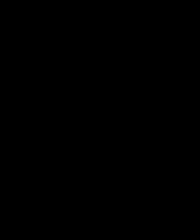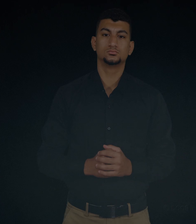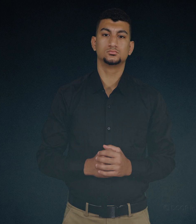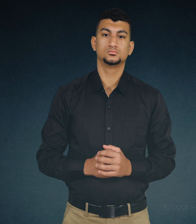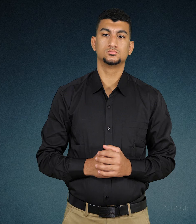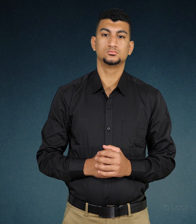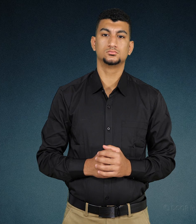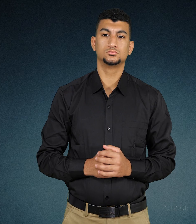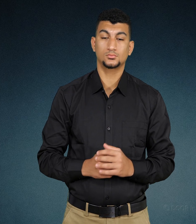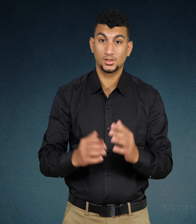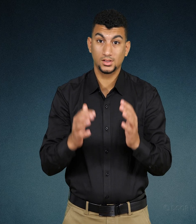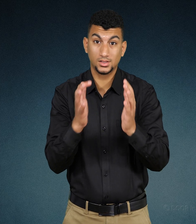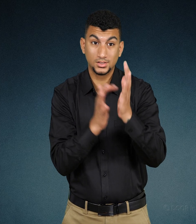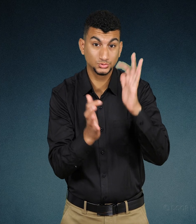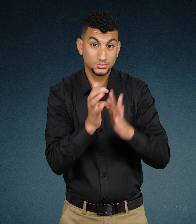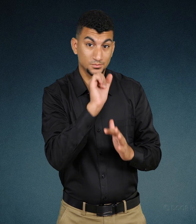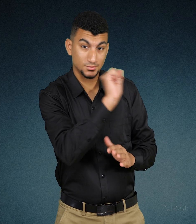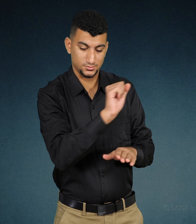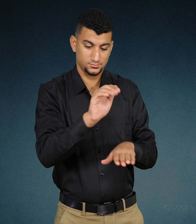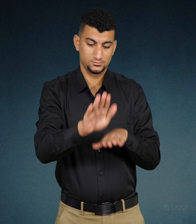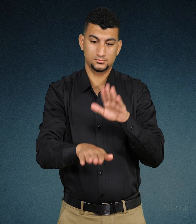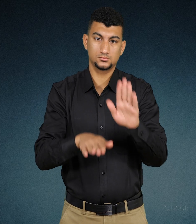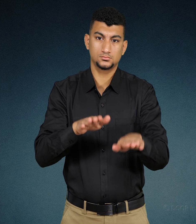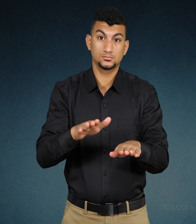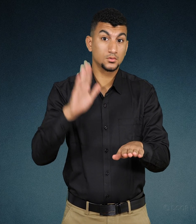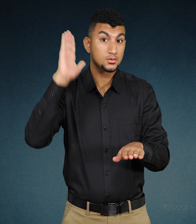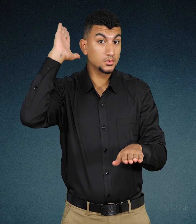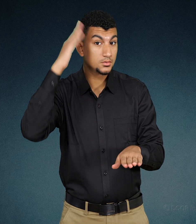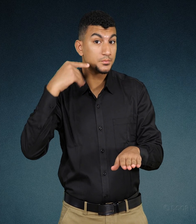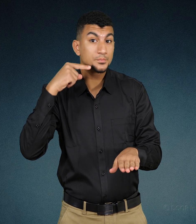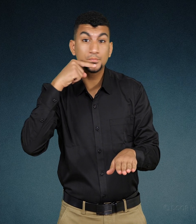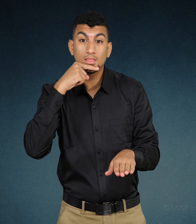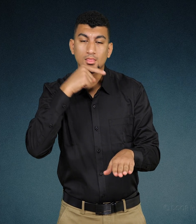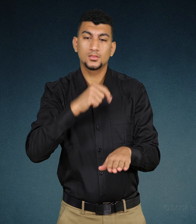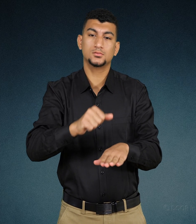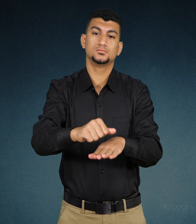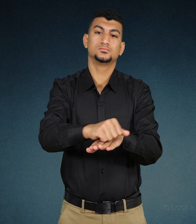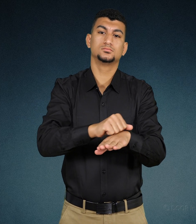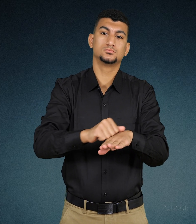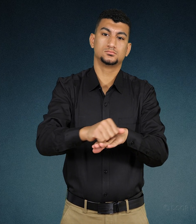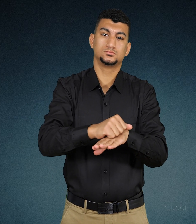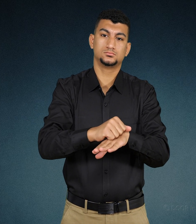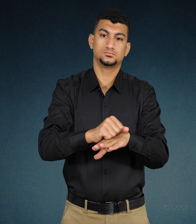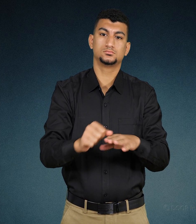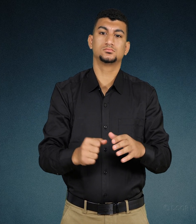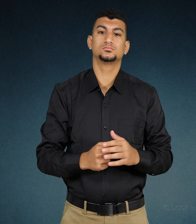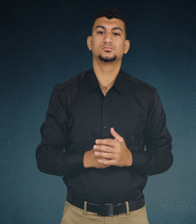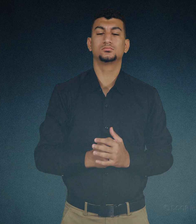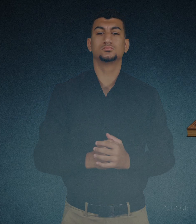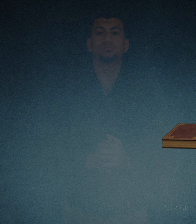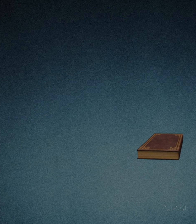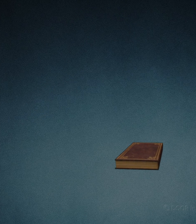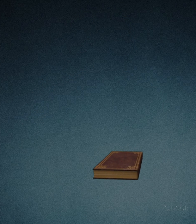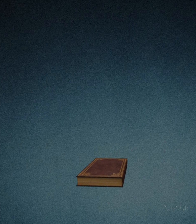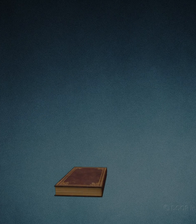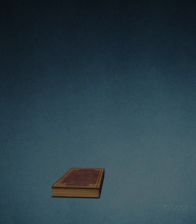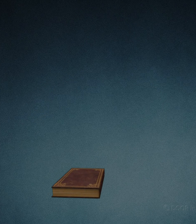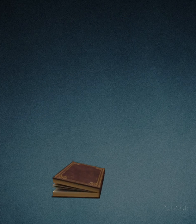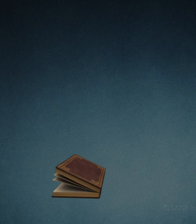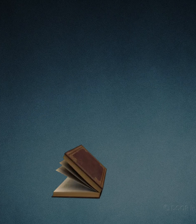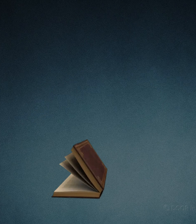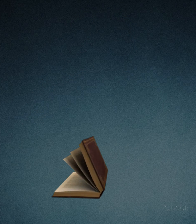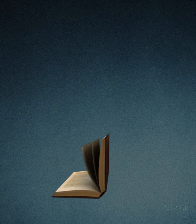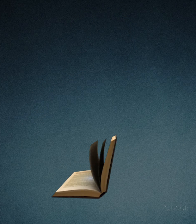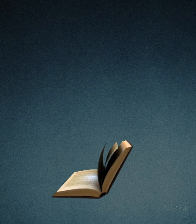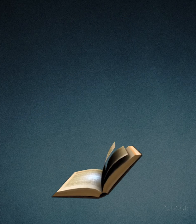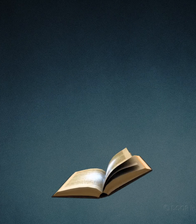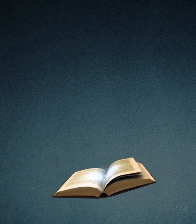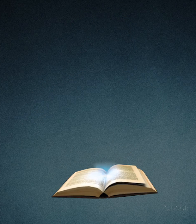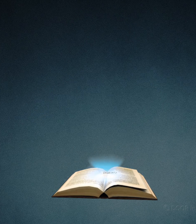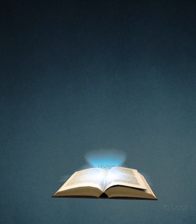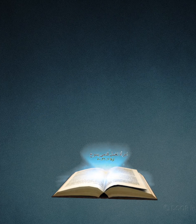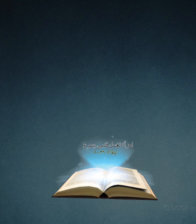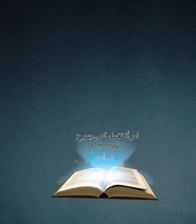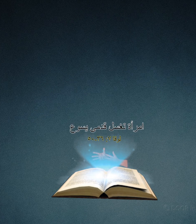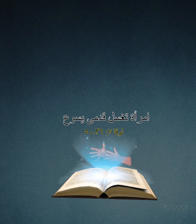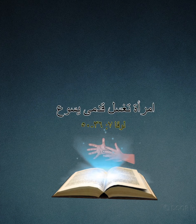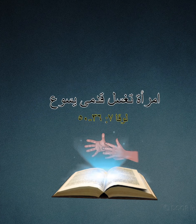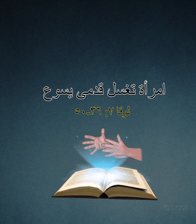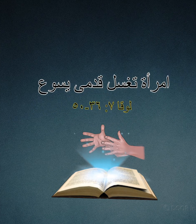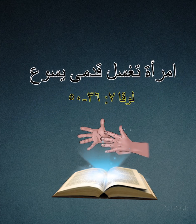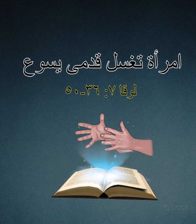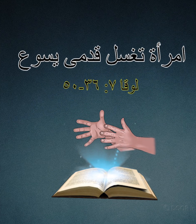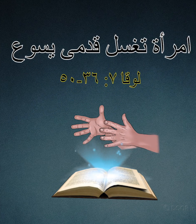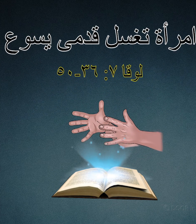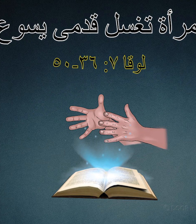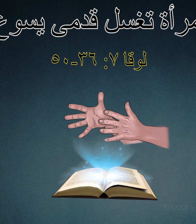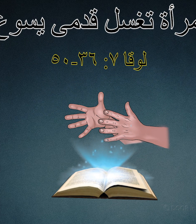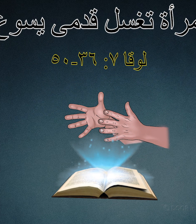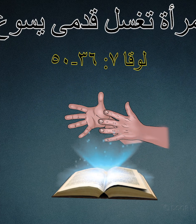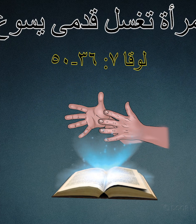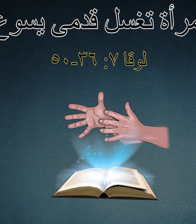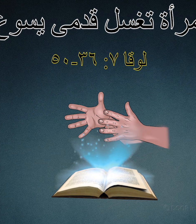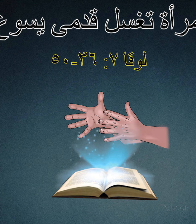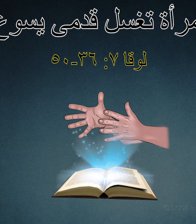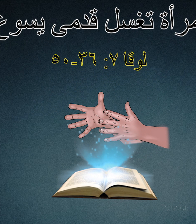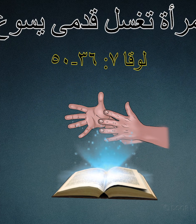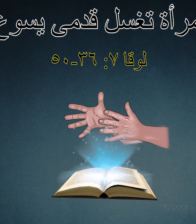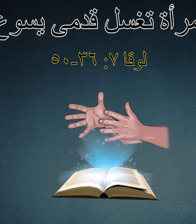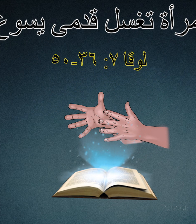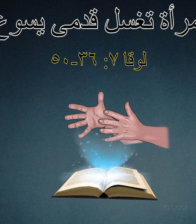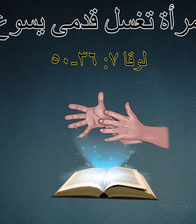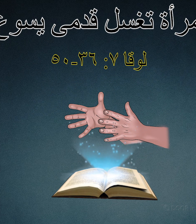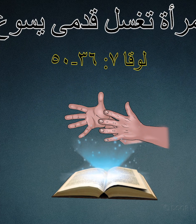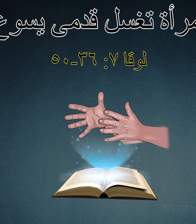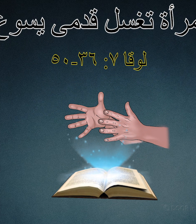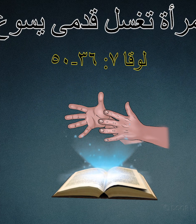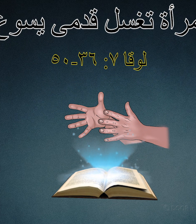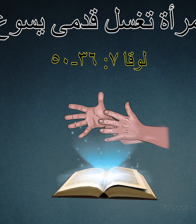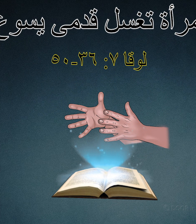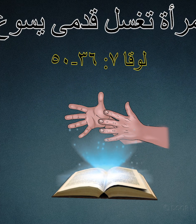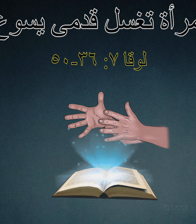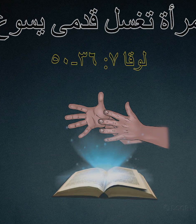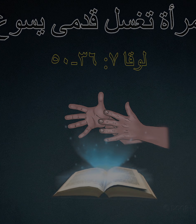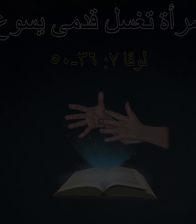A woman washes Jesus' feet